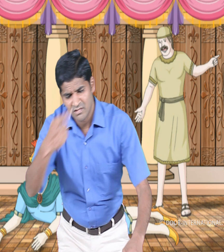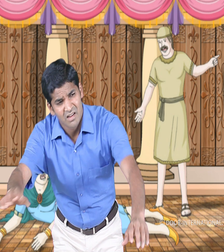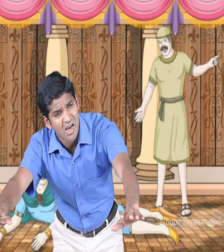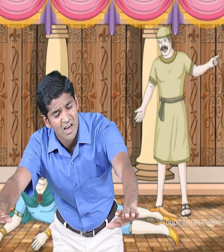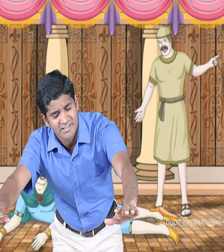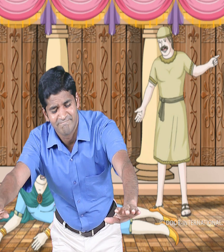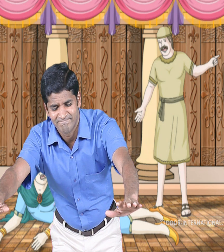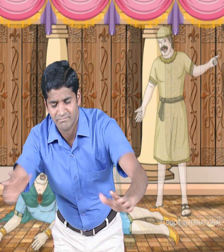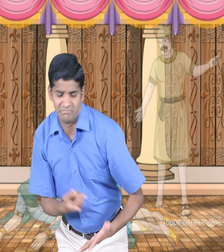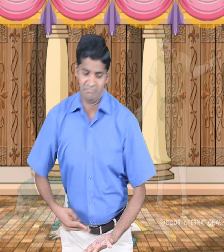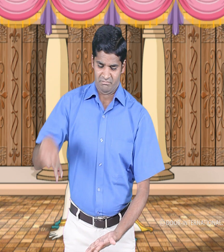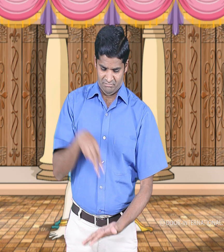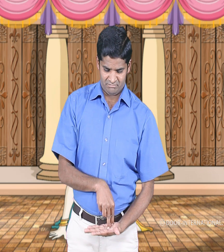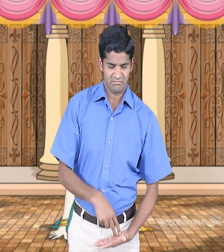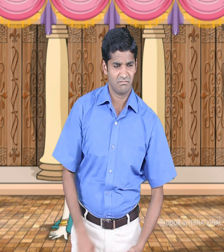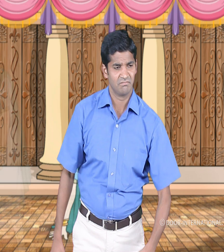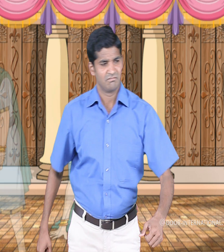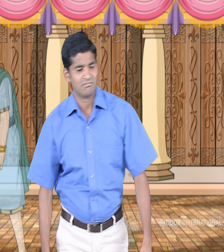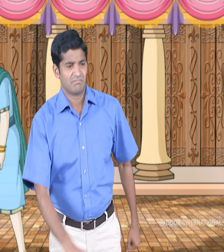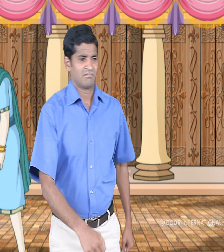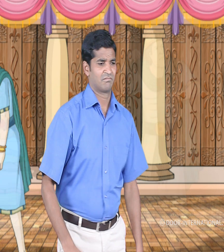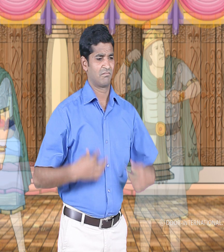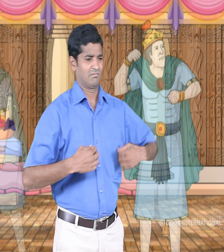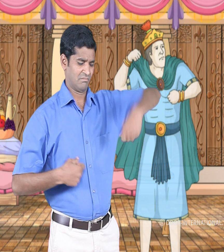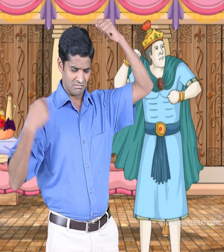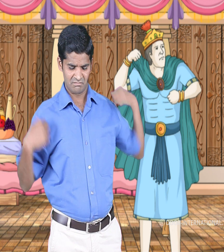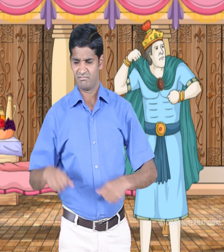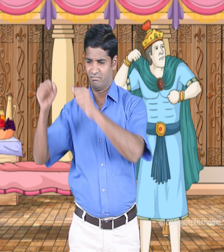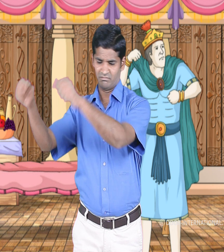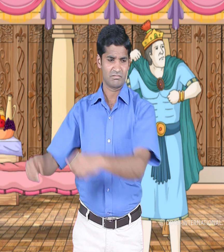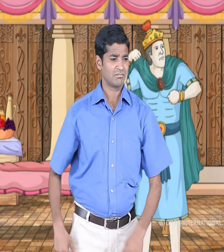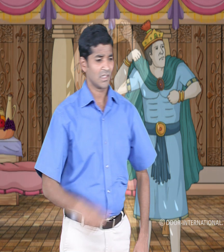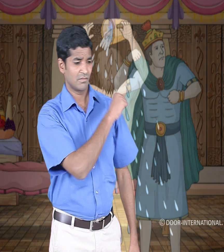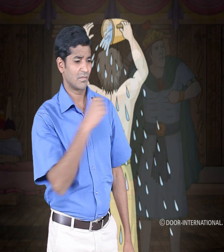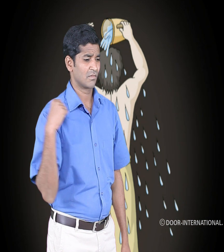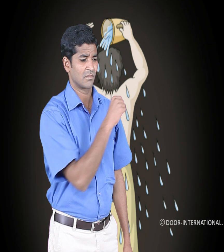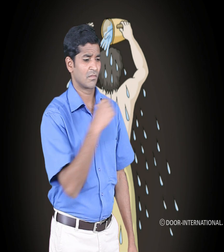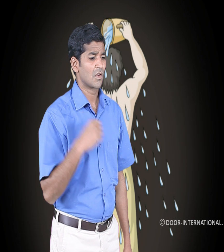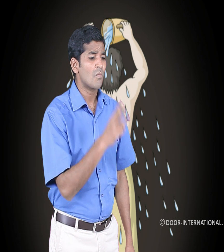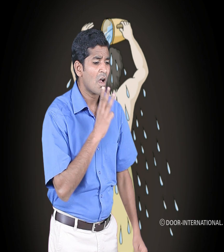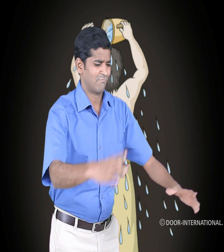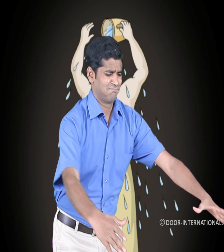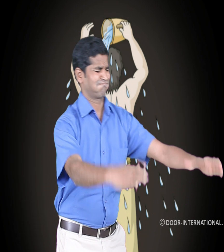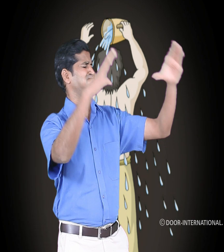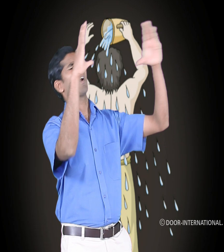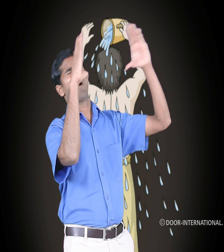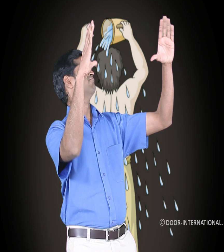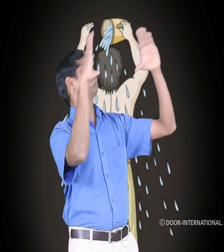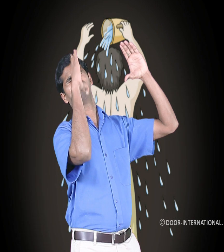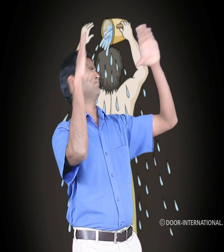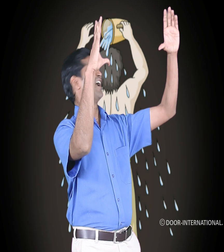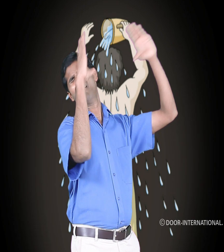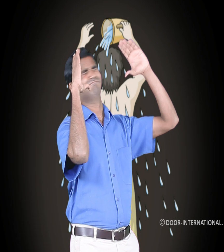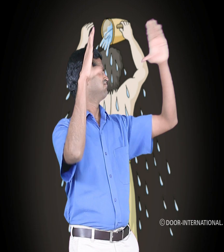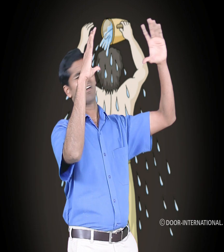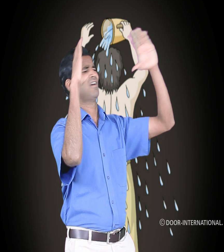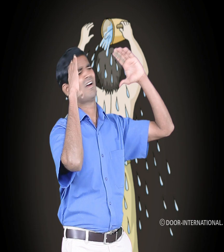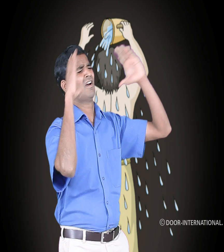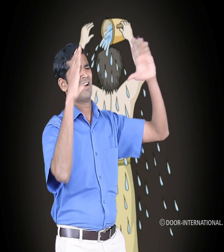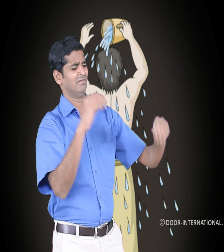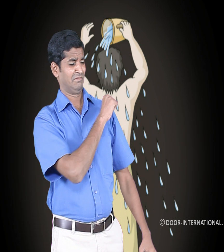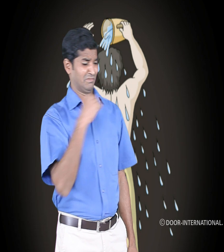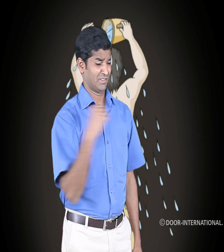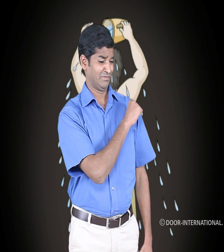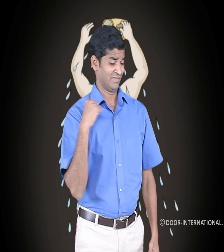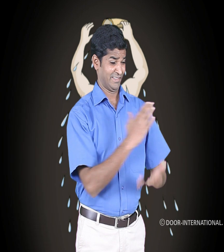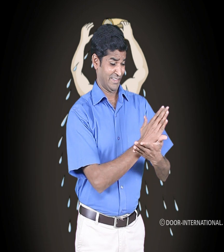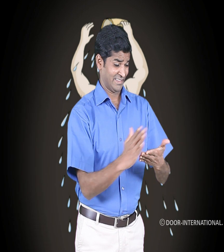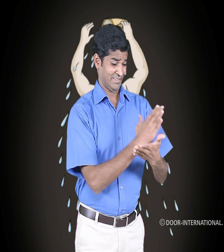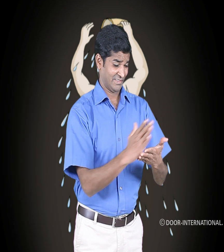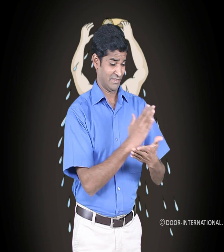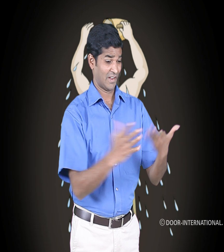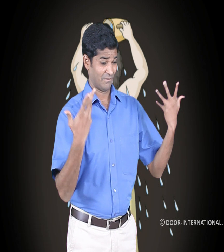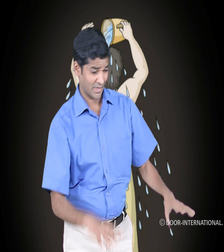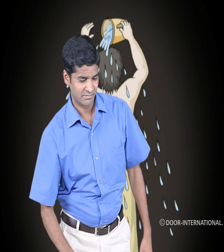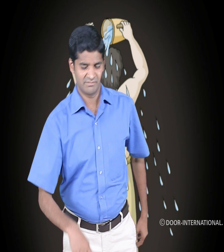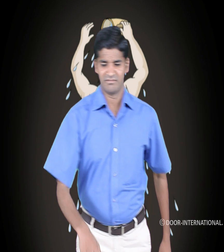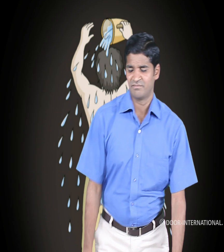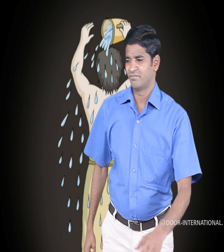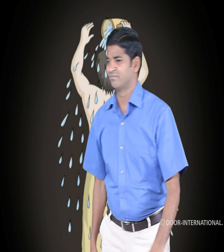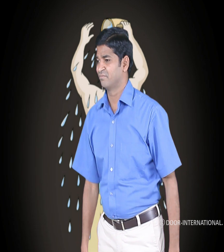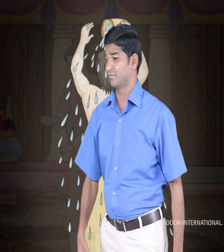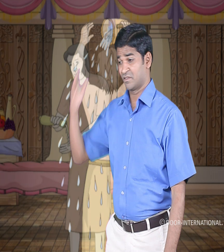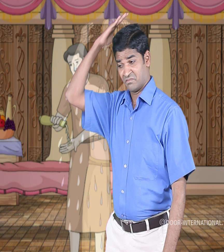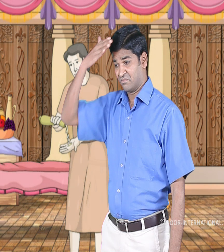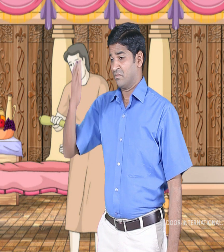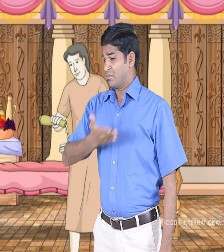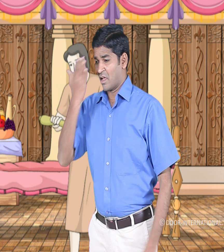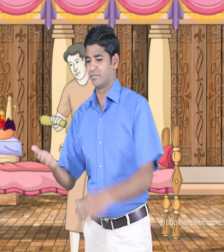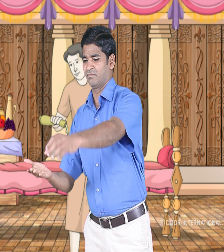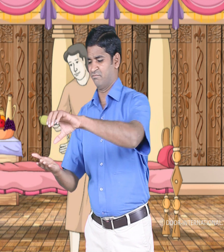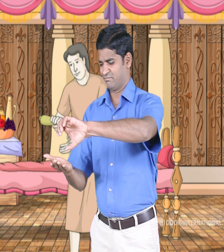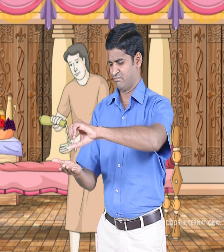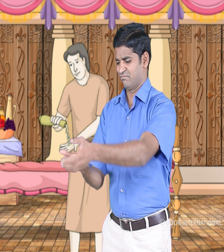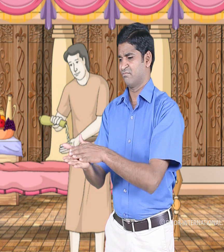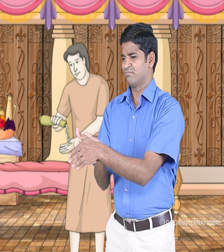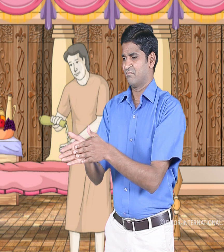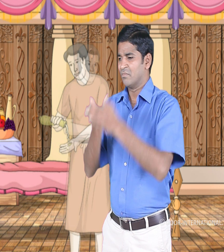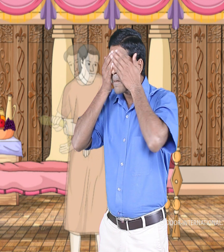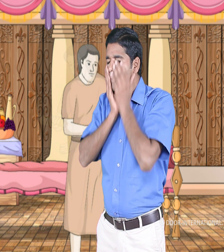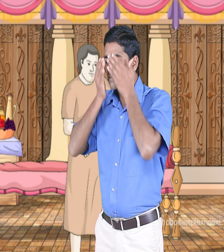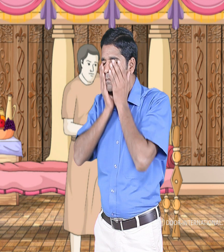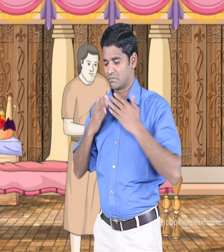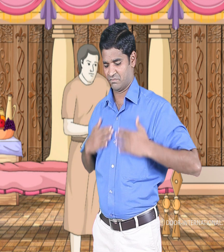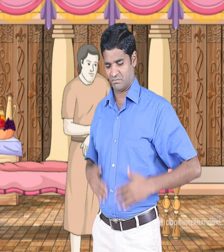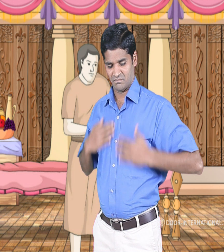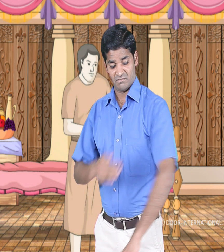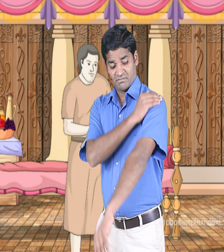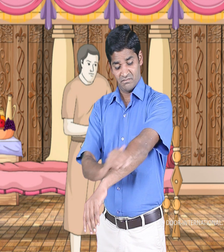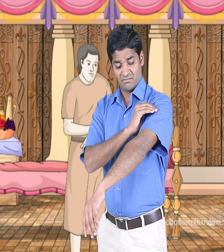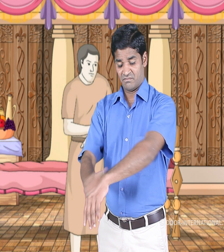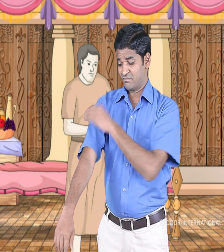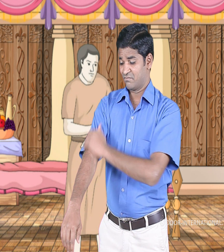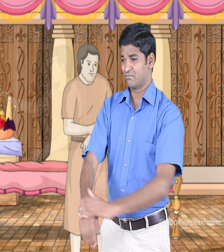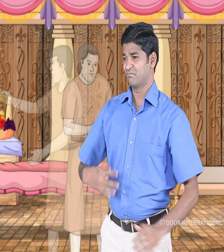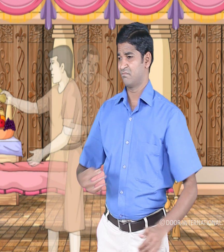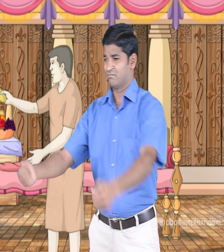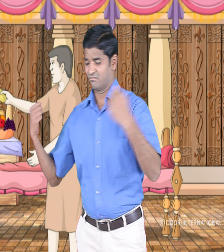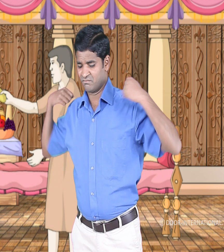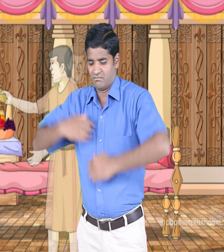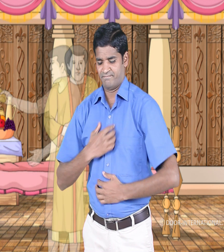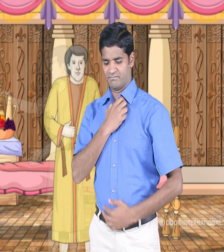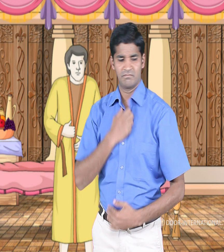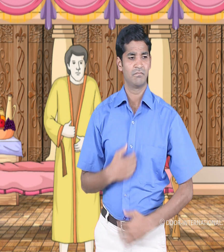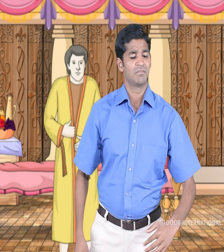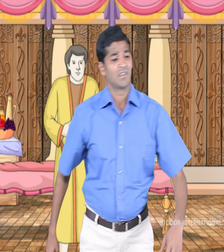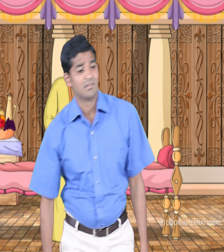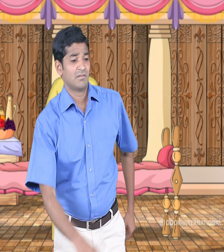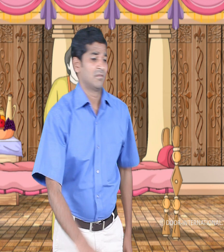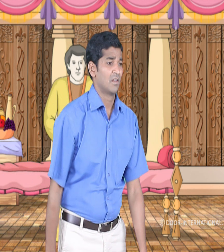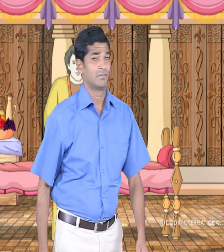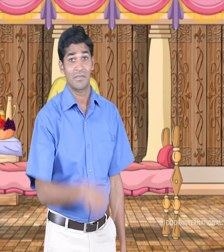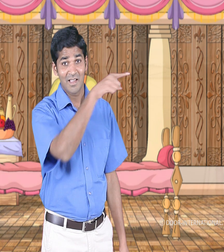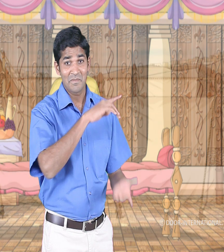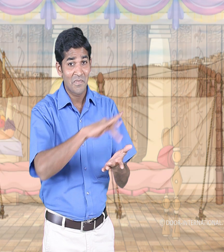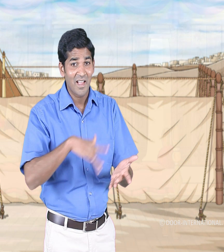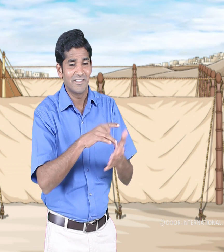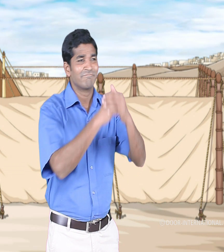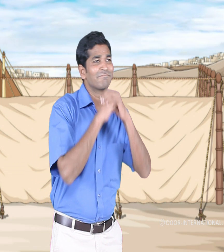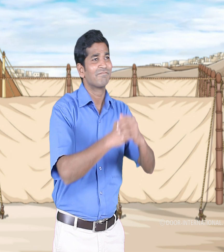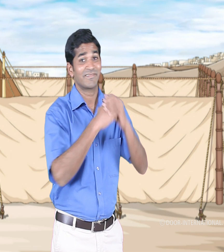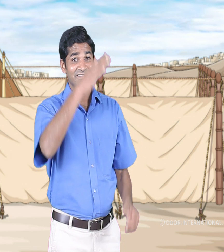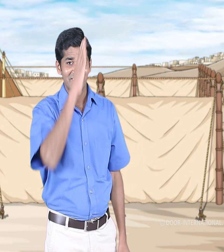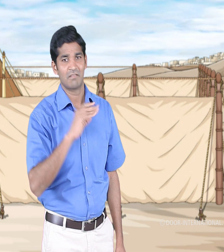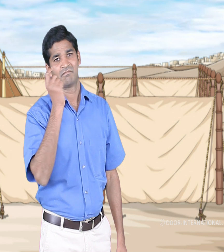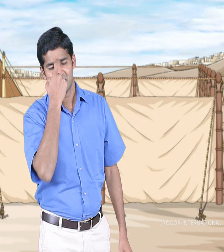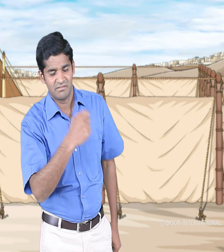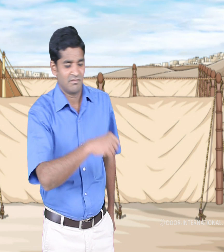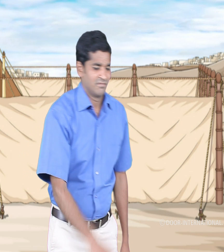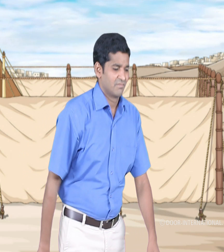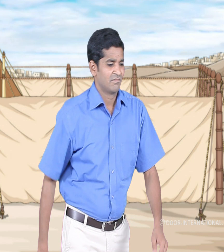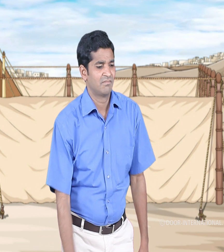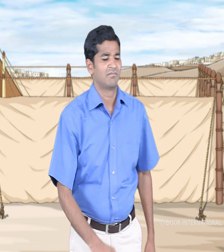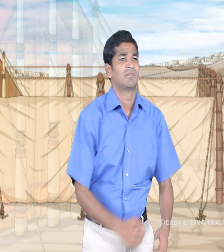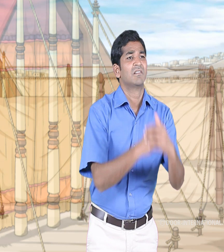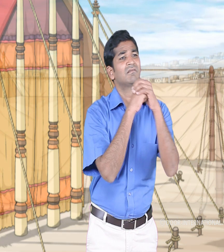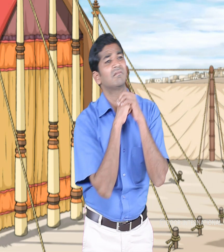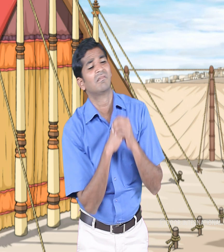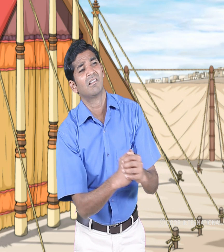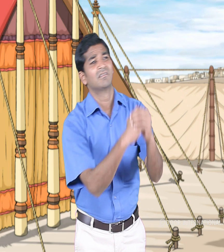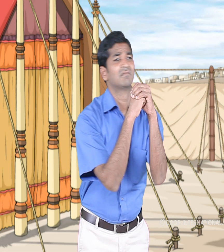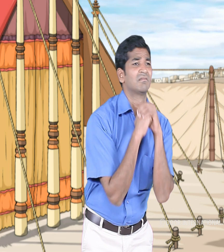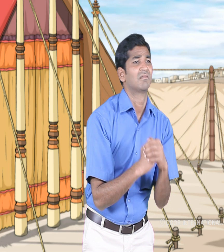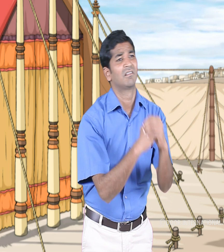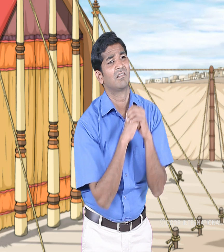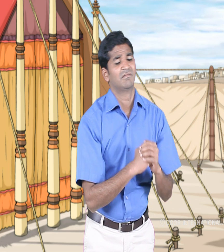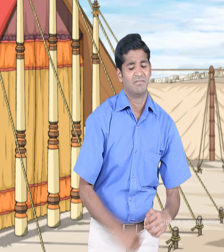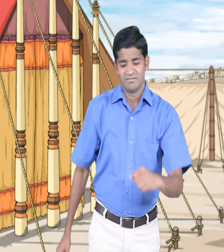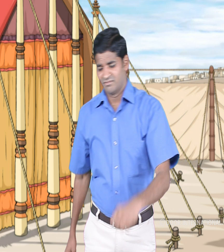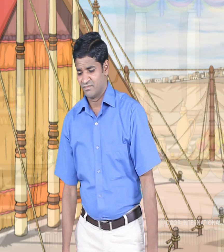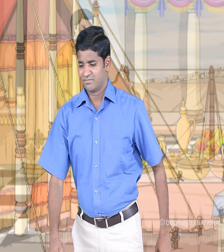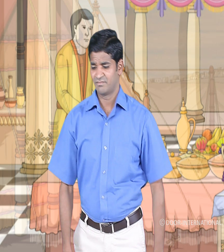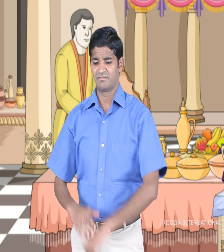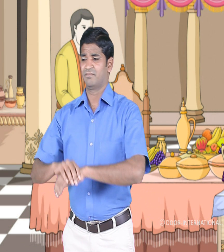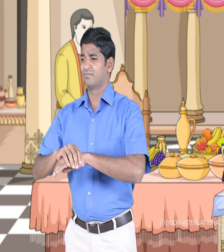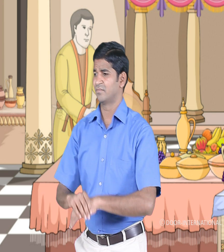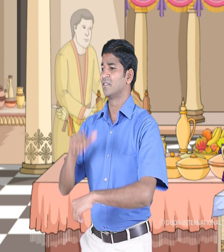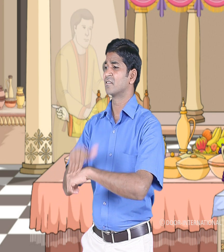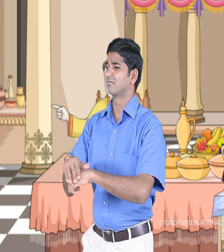Then David got up from the ground, washed and anointed himself, changed his clothes, and went into the house of the LORD and worshiped.